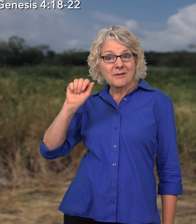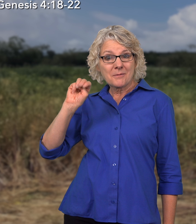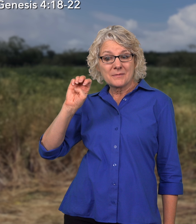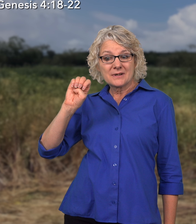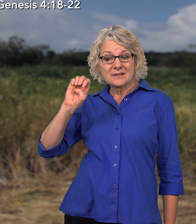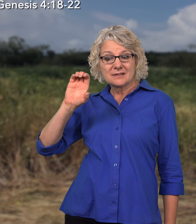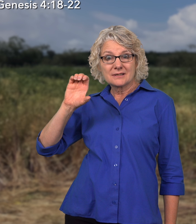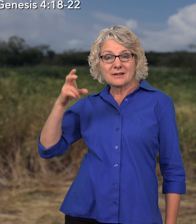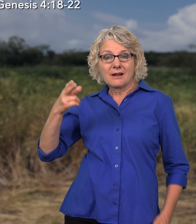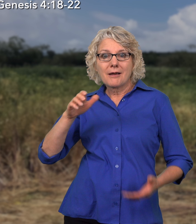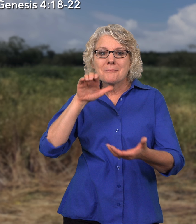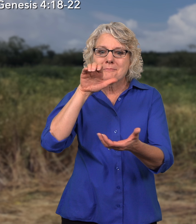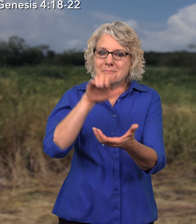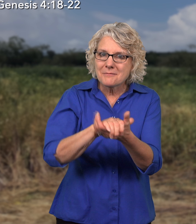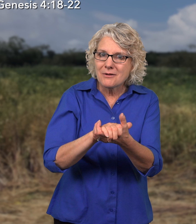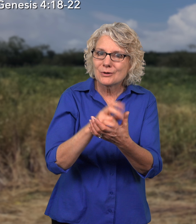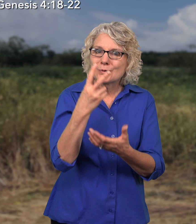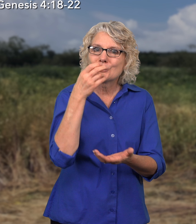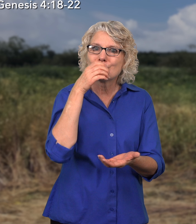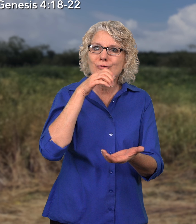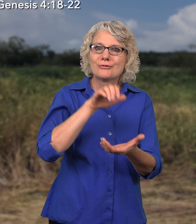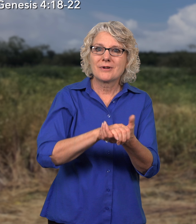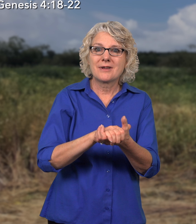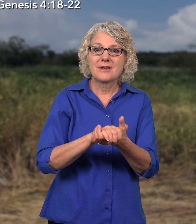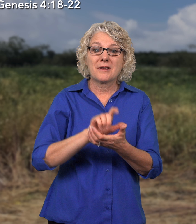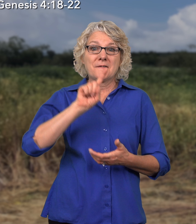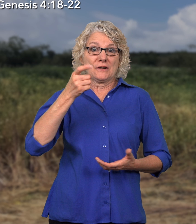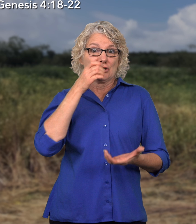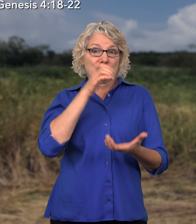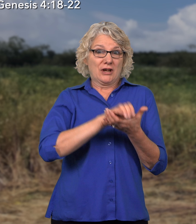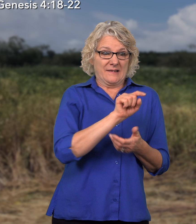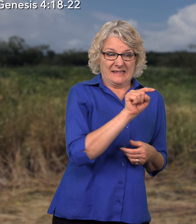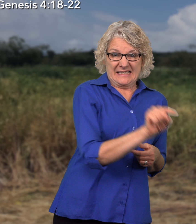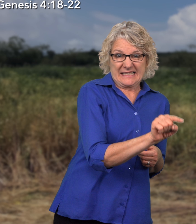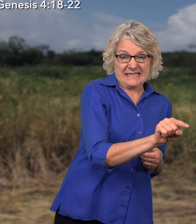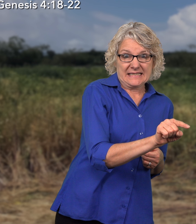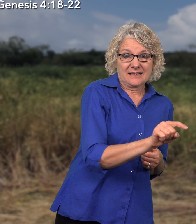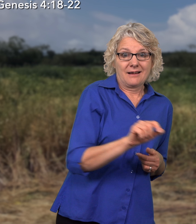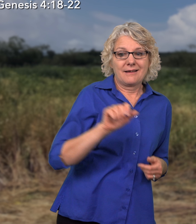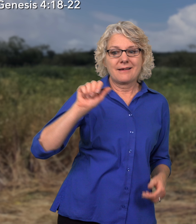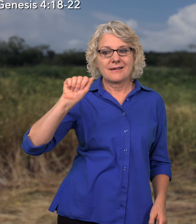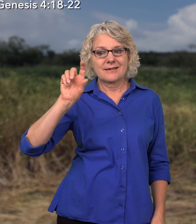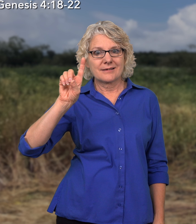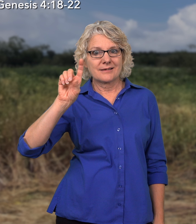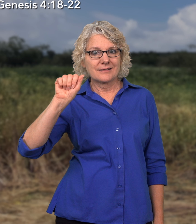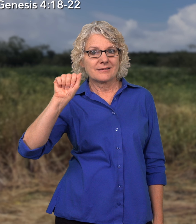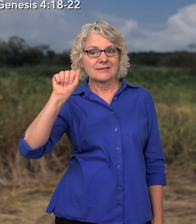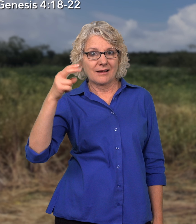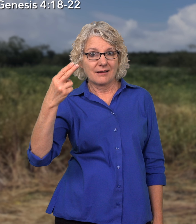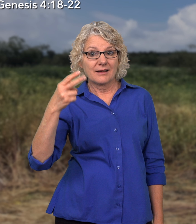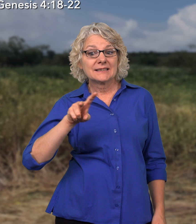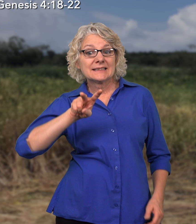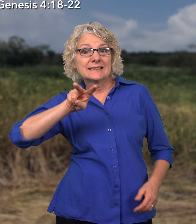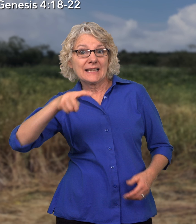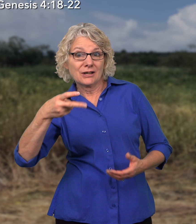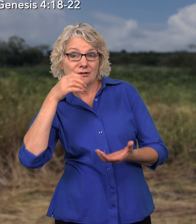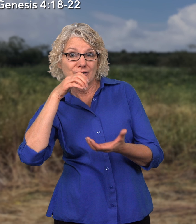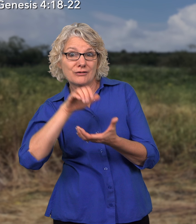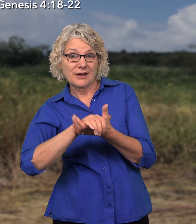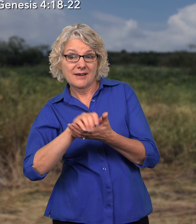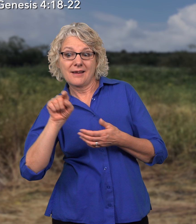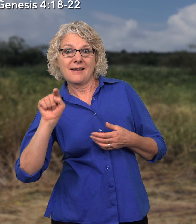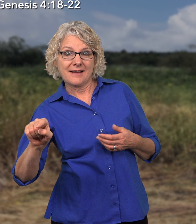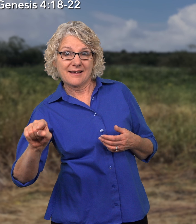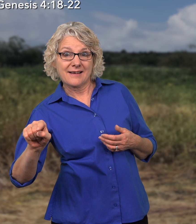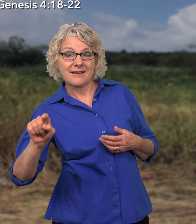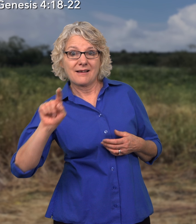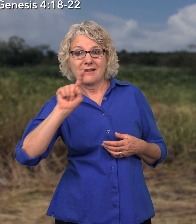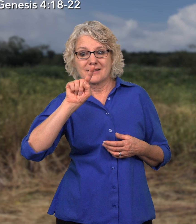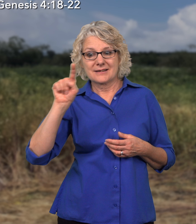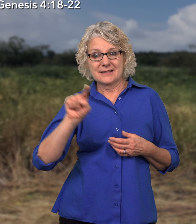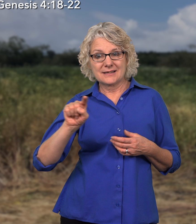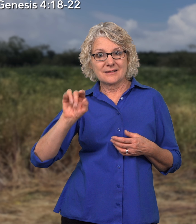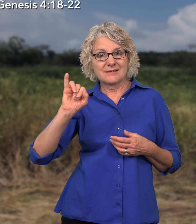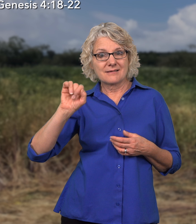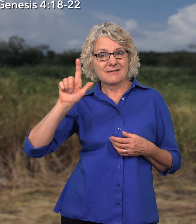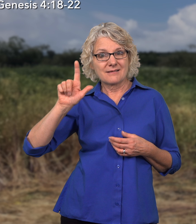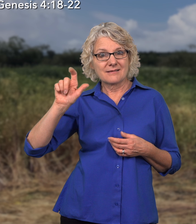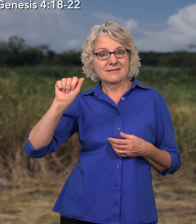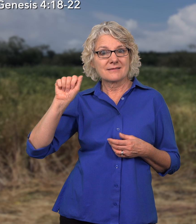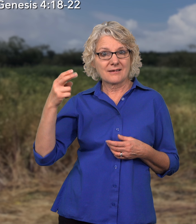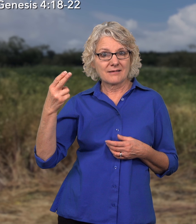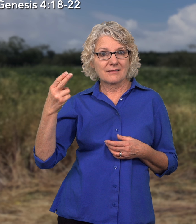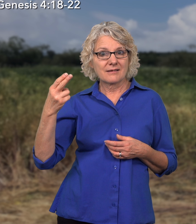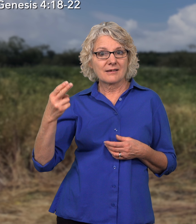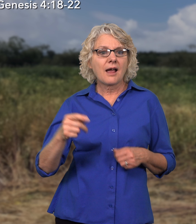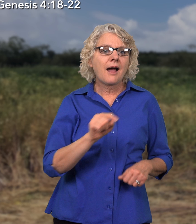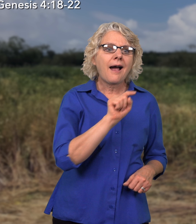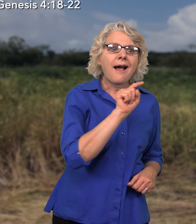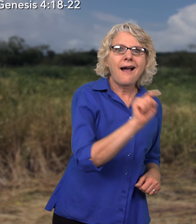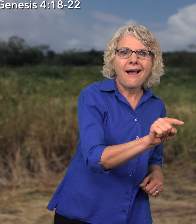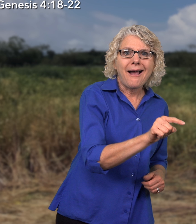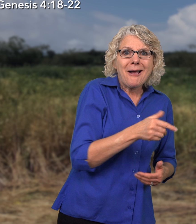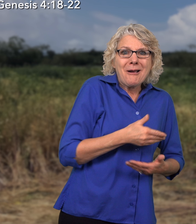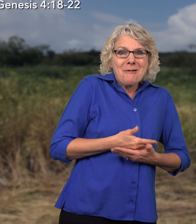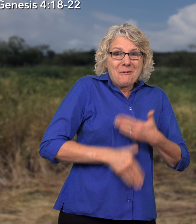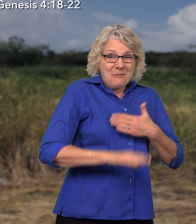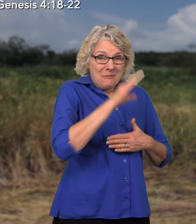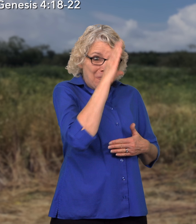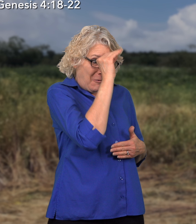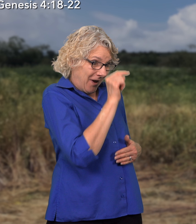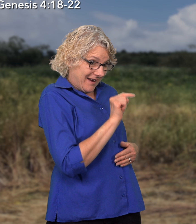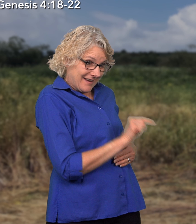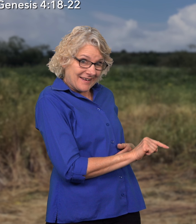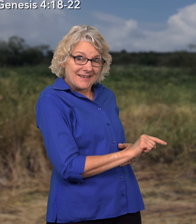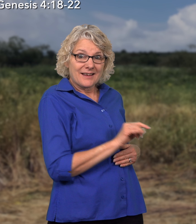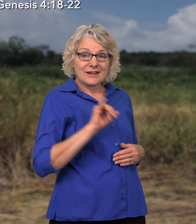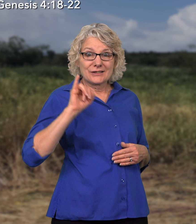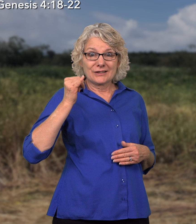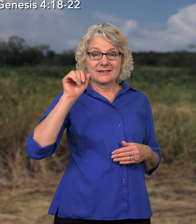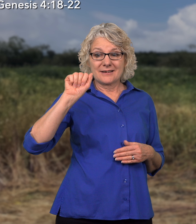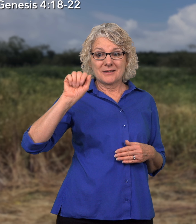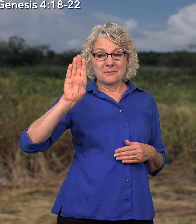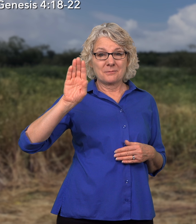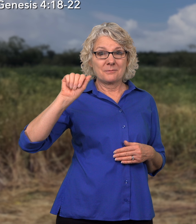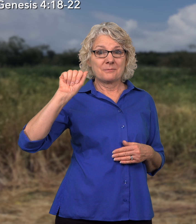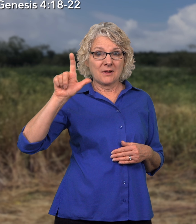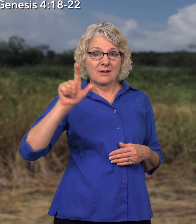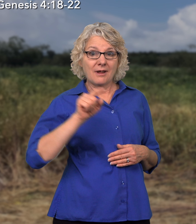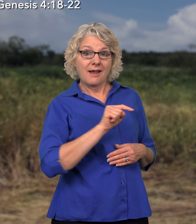And Lamech married two women, one named Adah and the other Zillah.